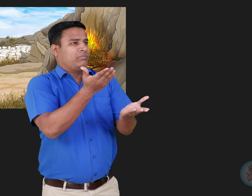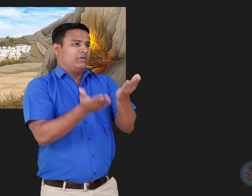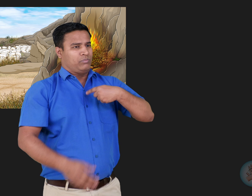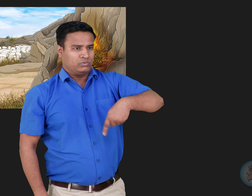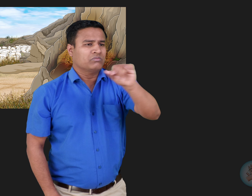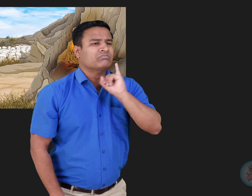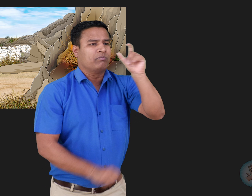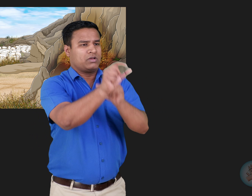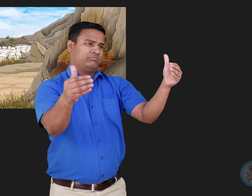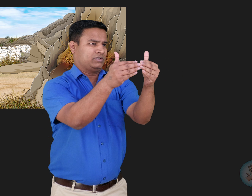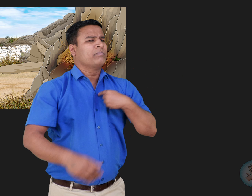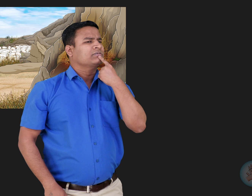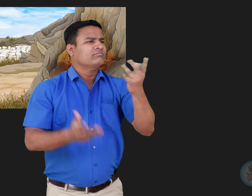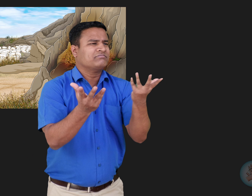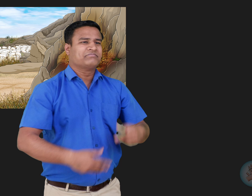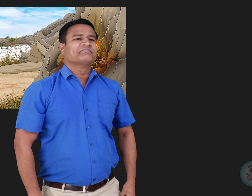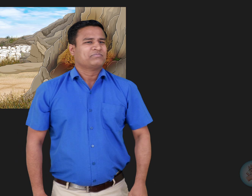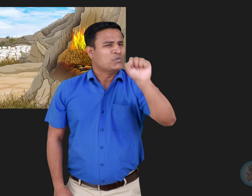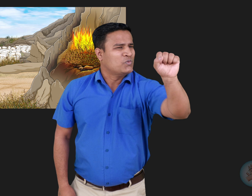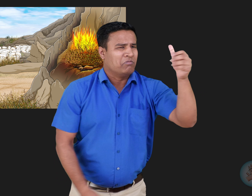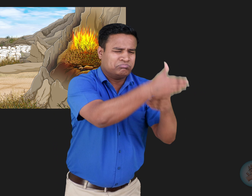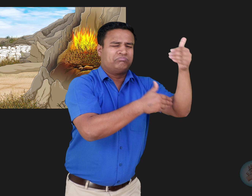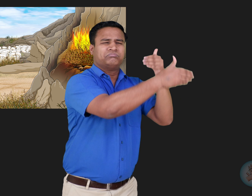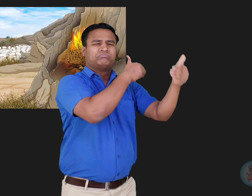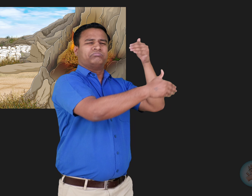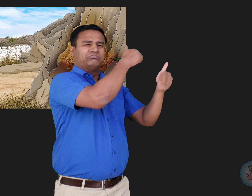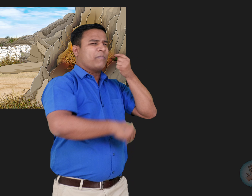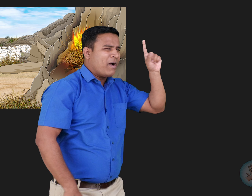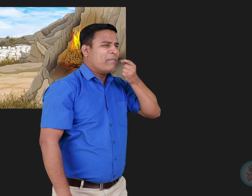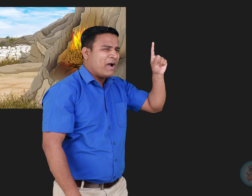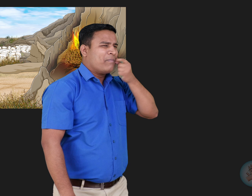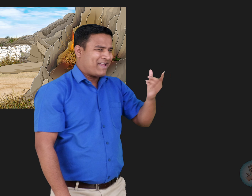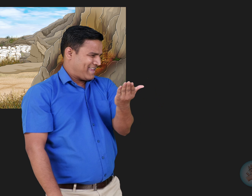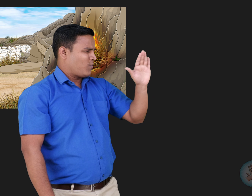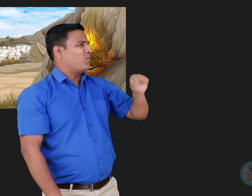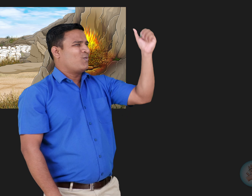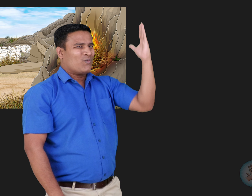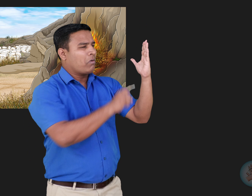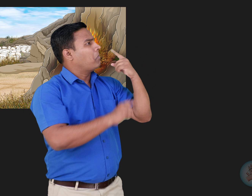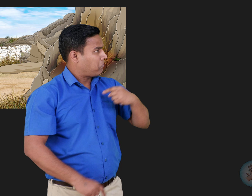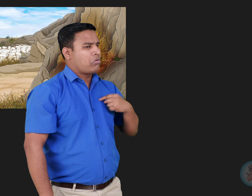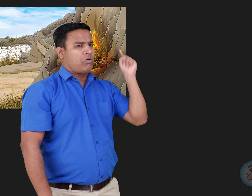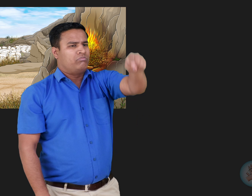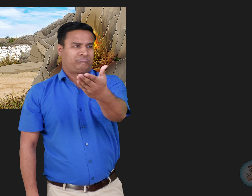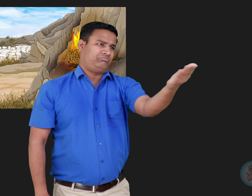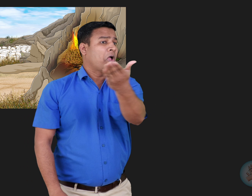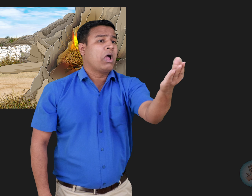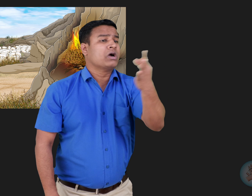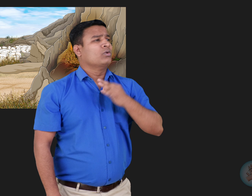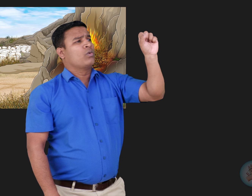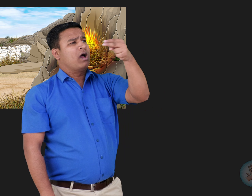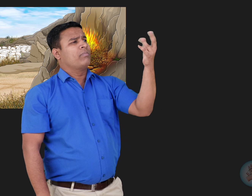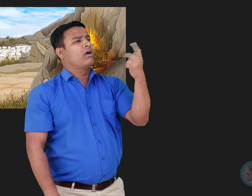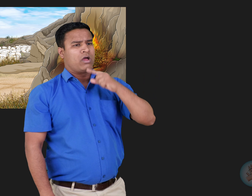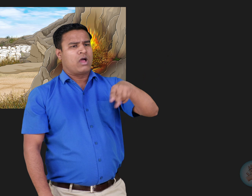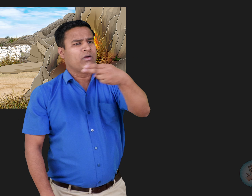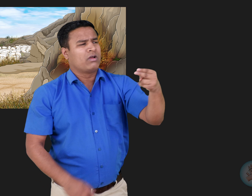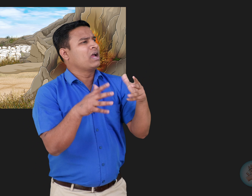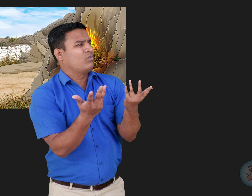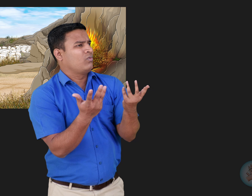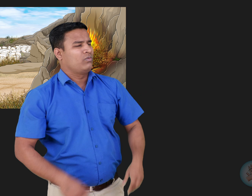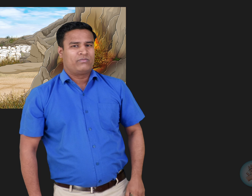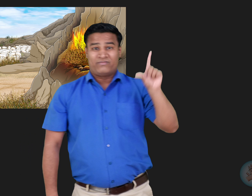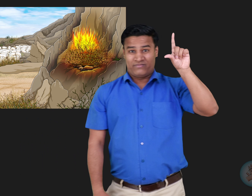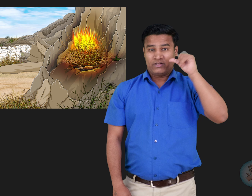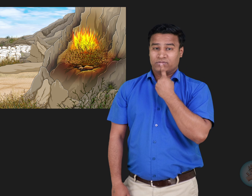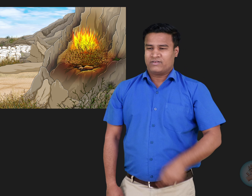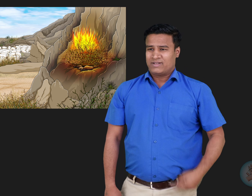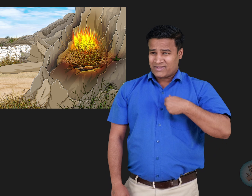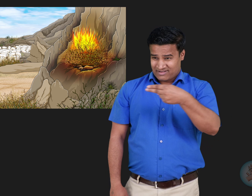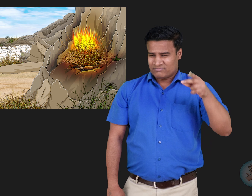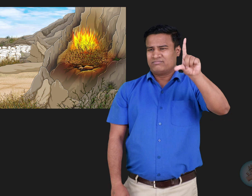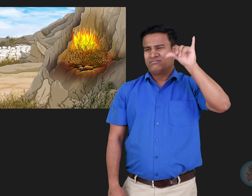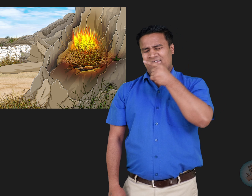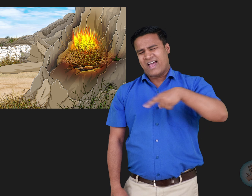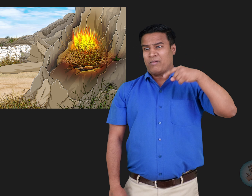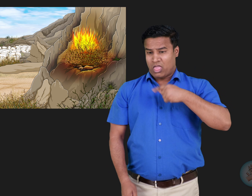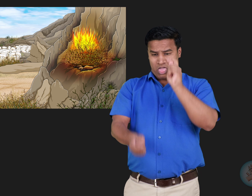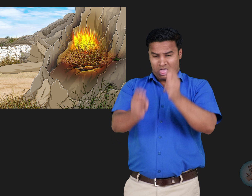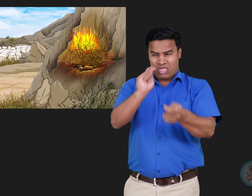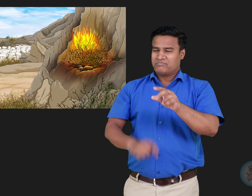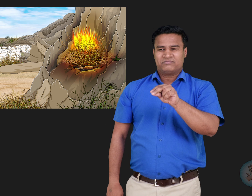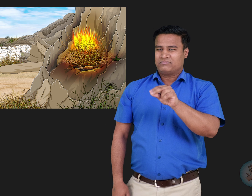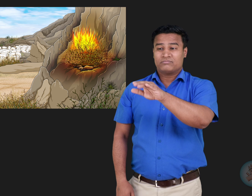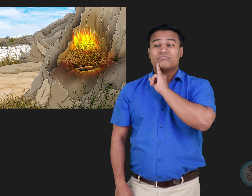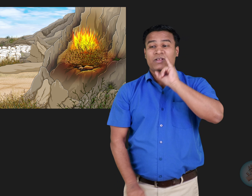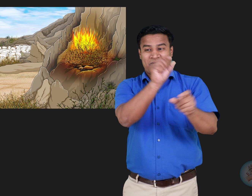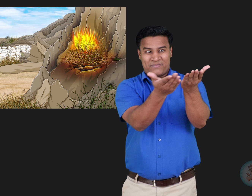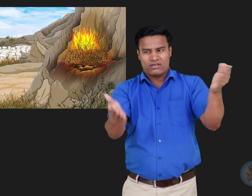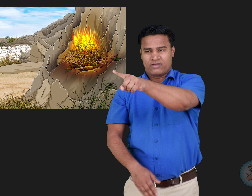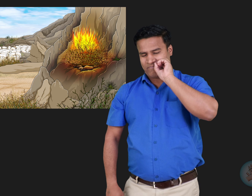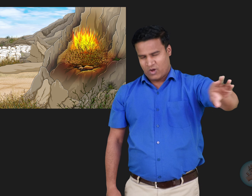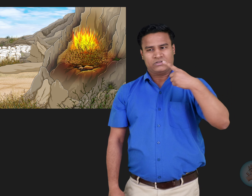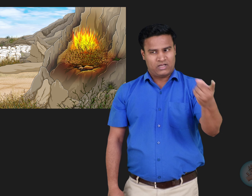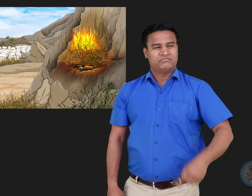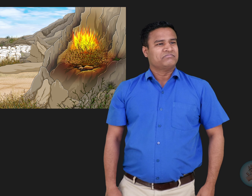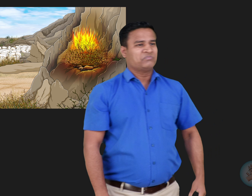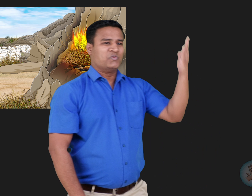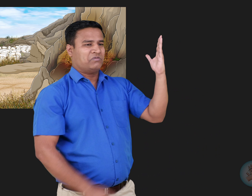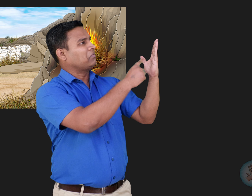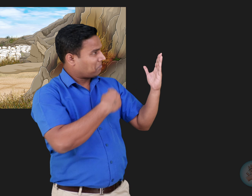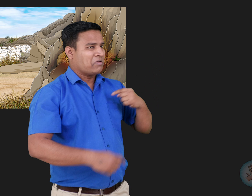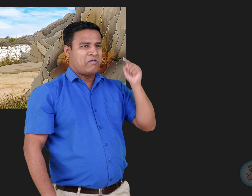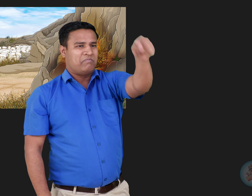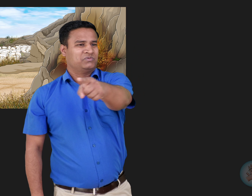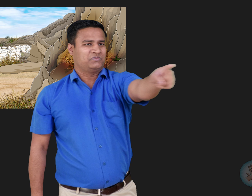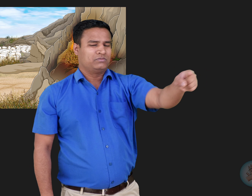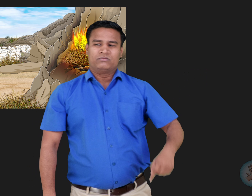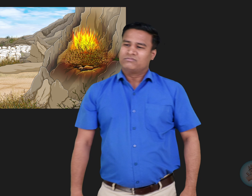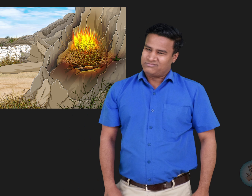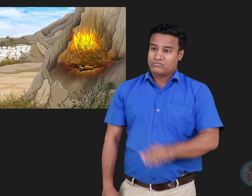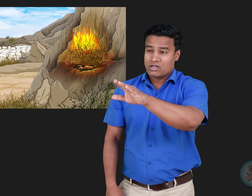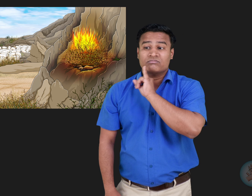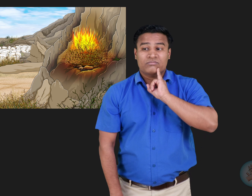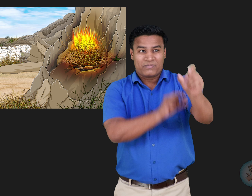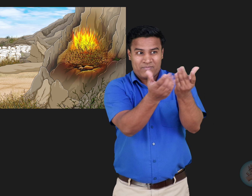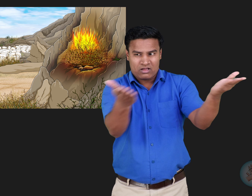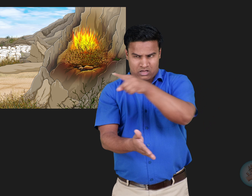Then Moses asked God, “Suppose I go to the Israelites and say to them, ‘The God of your fathers has sent me to you,’ and they ask me, ‘What is His name?’ What should I tell them?” God said to Moses, “I AM WHO I AM.